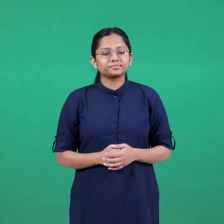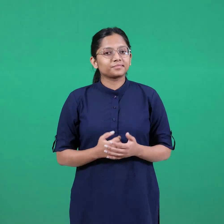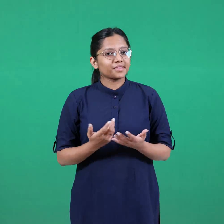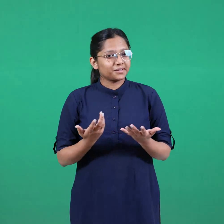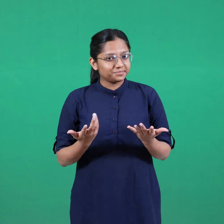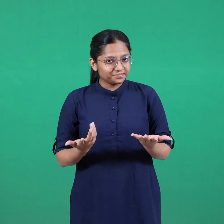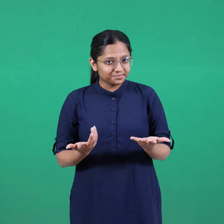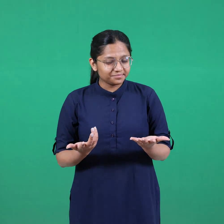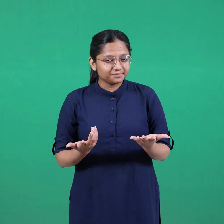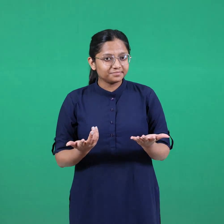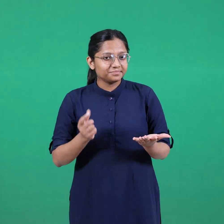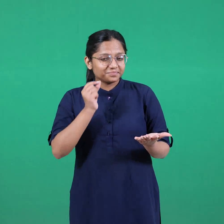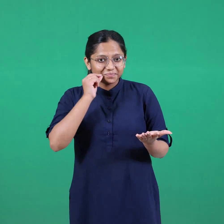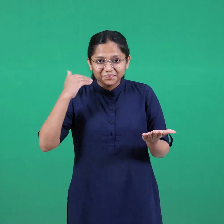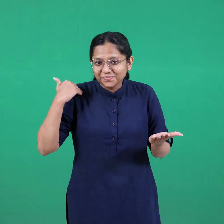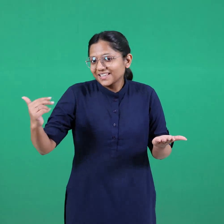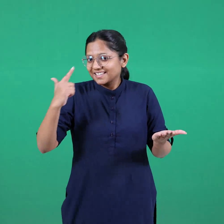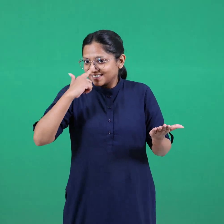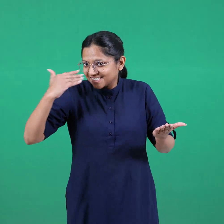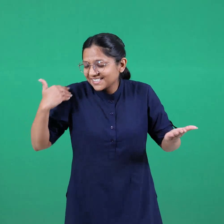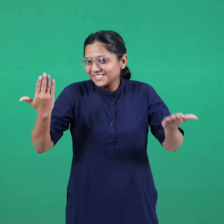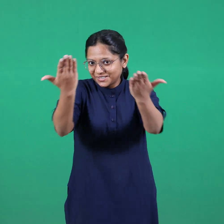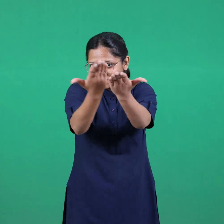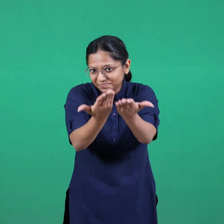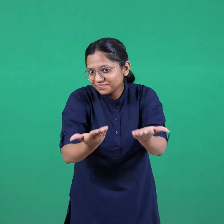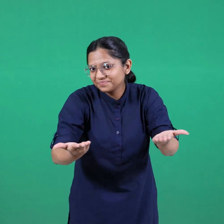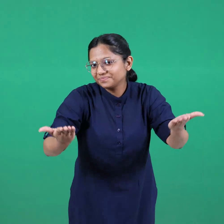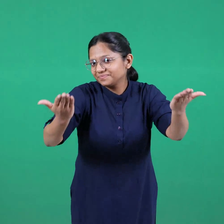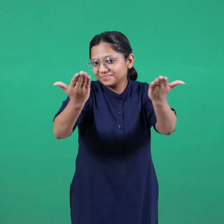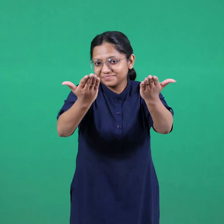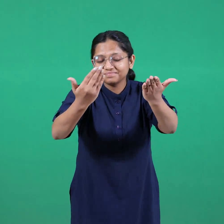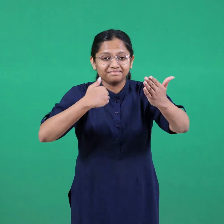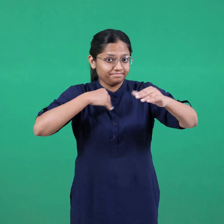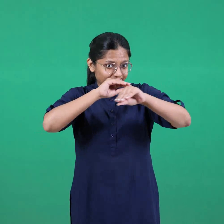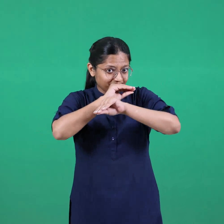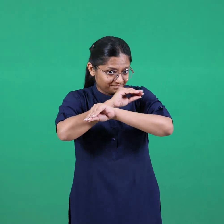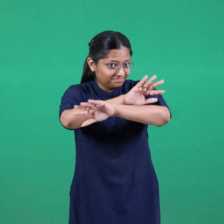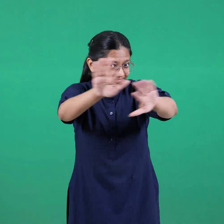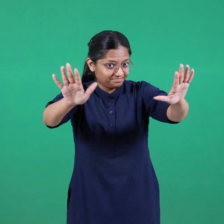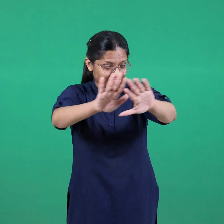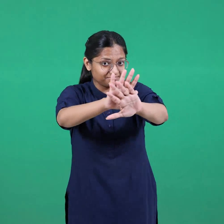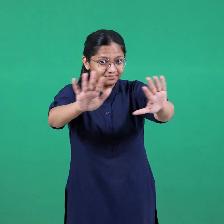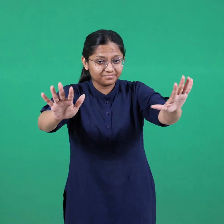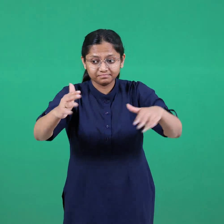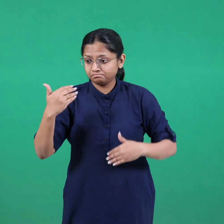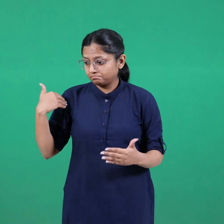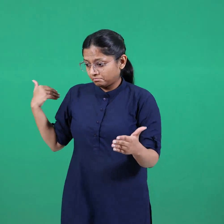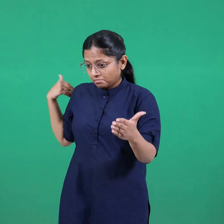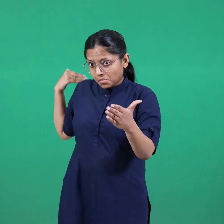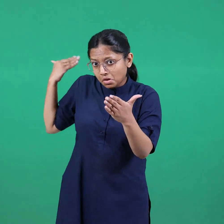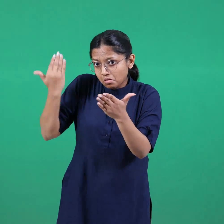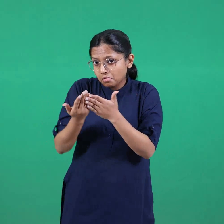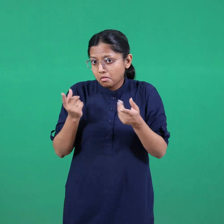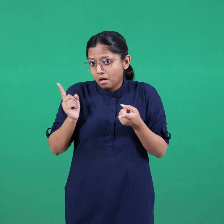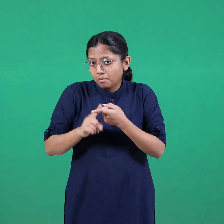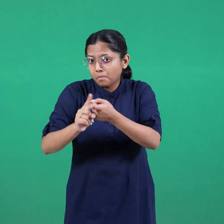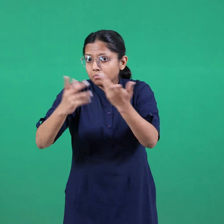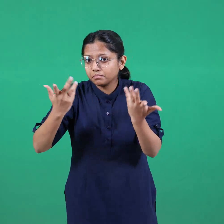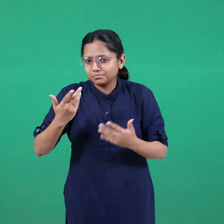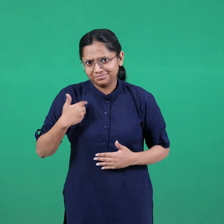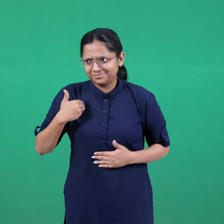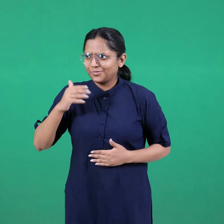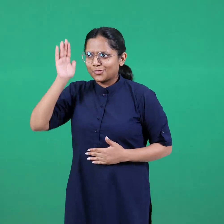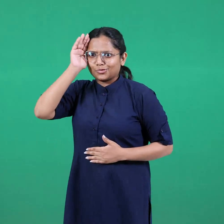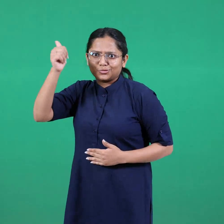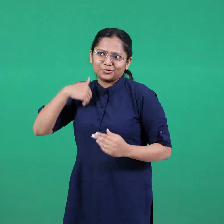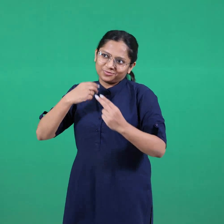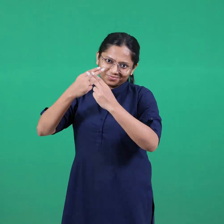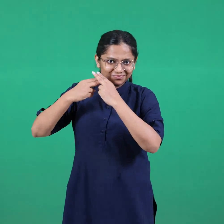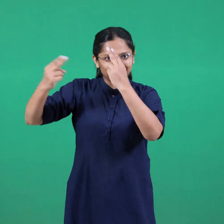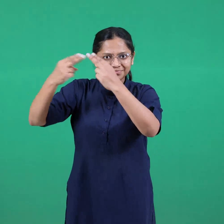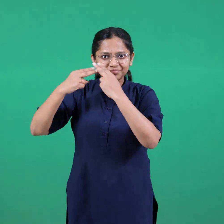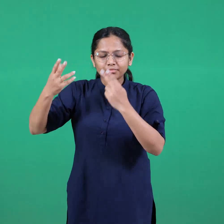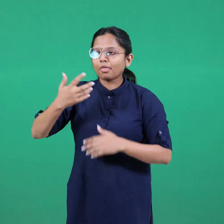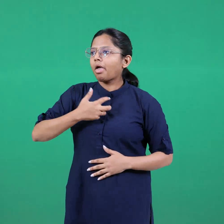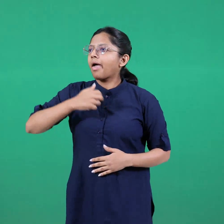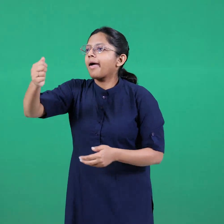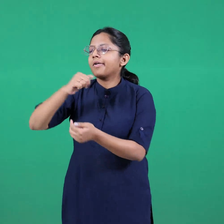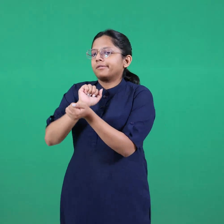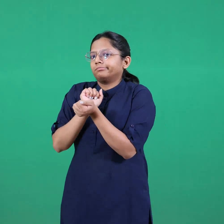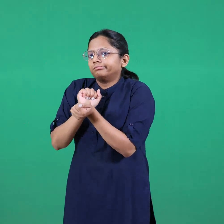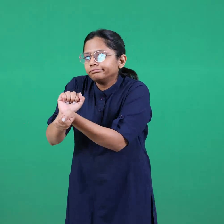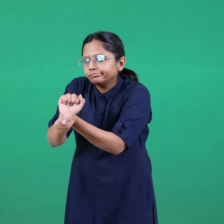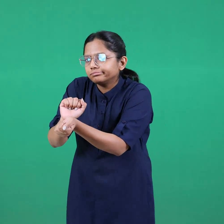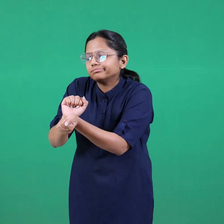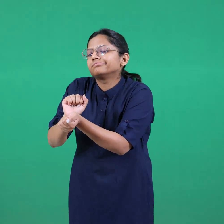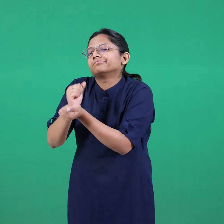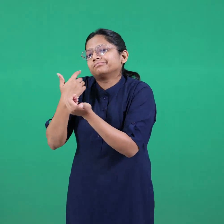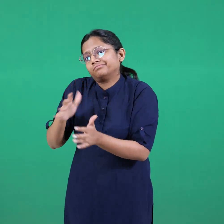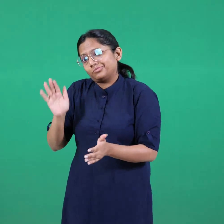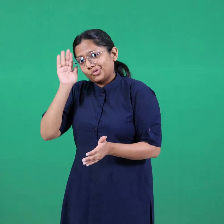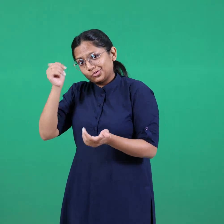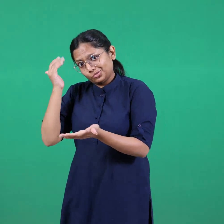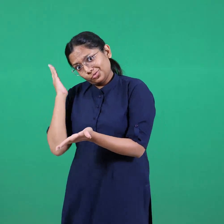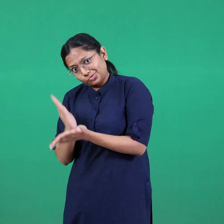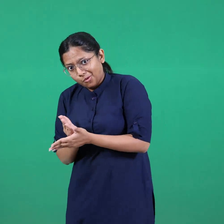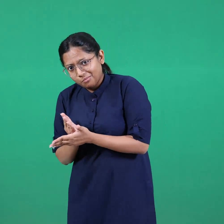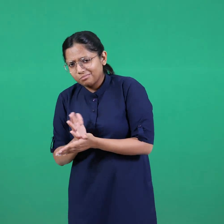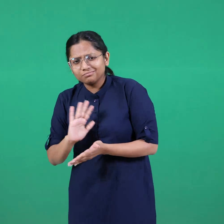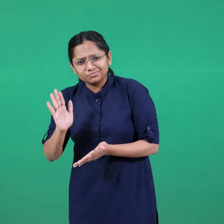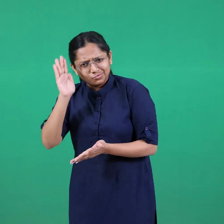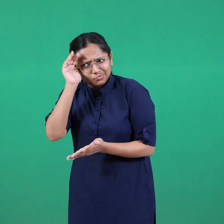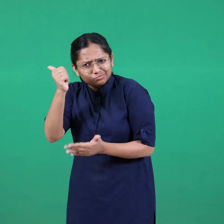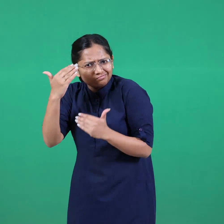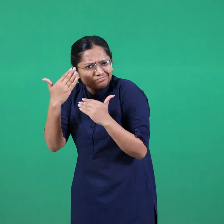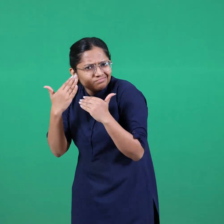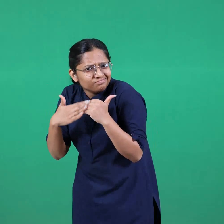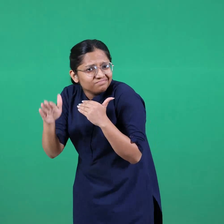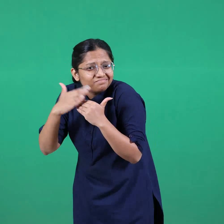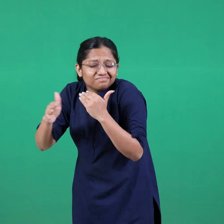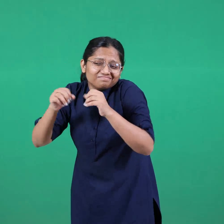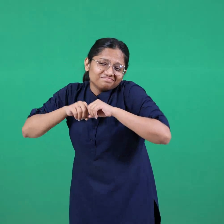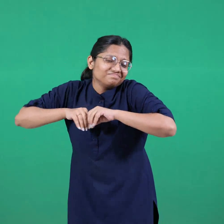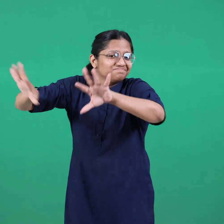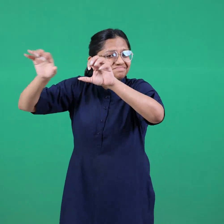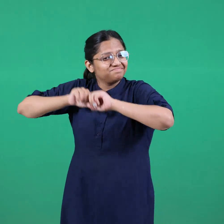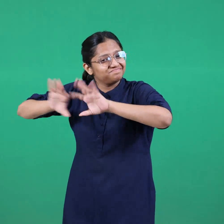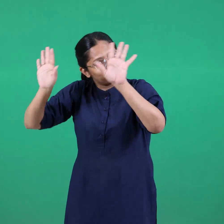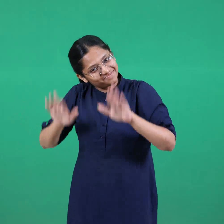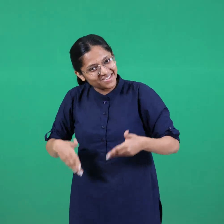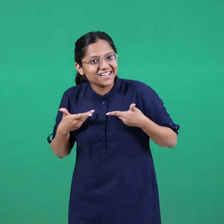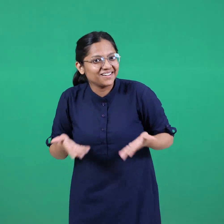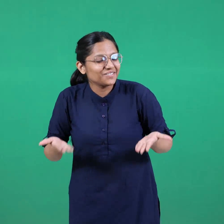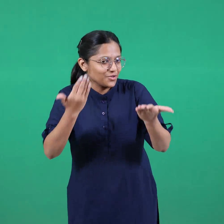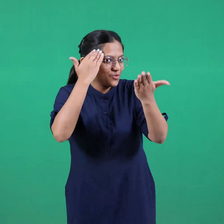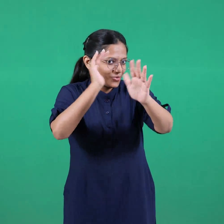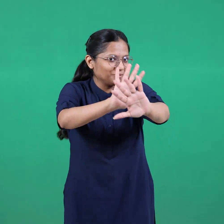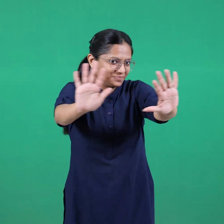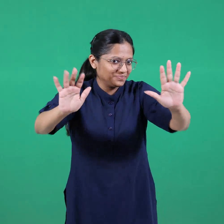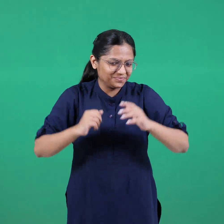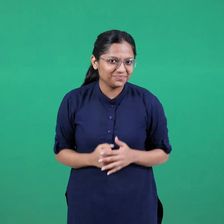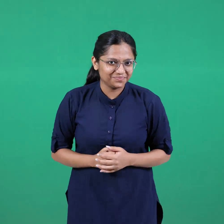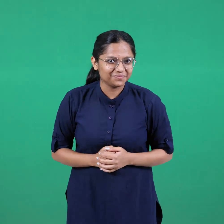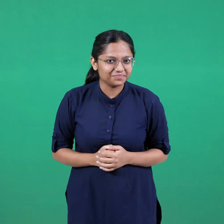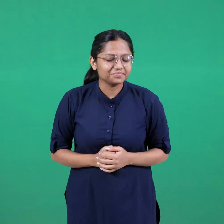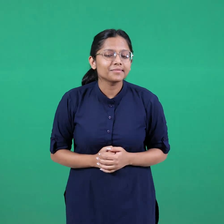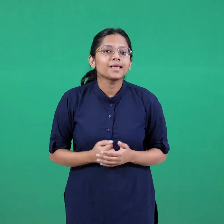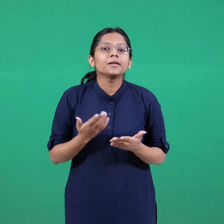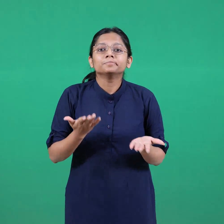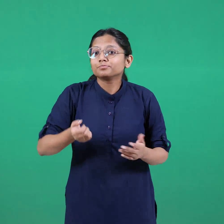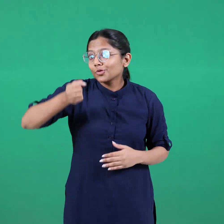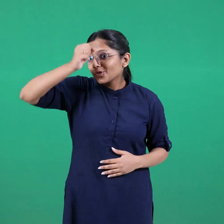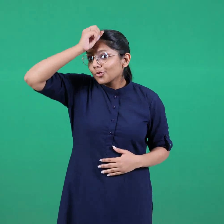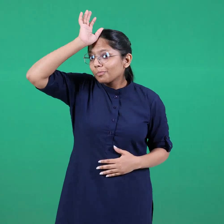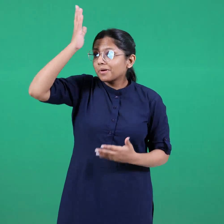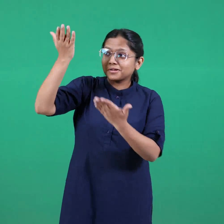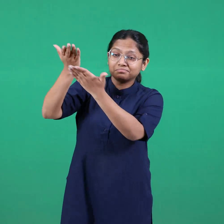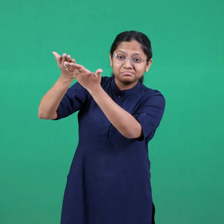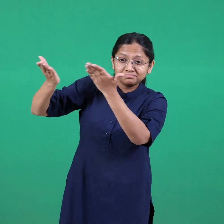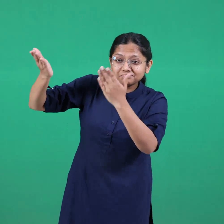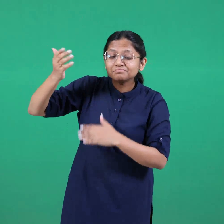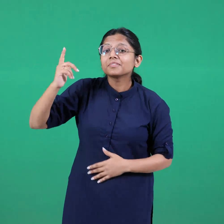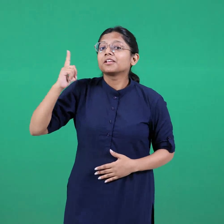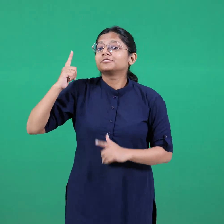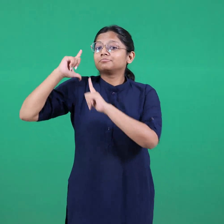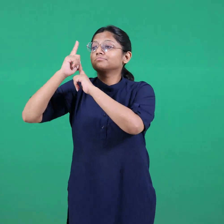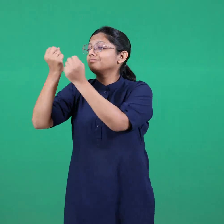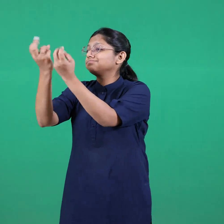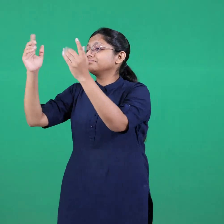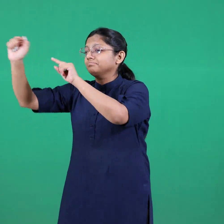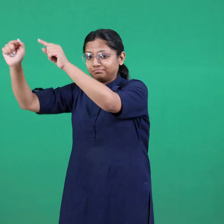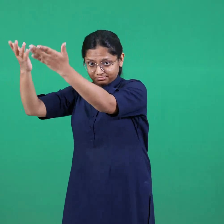Now I want you to know, brothers, that my circumstances have actually served to advance the gospel.